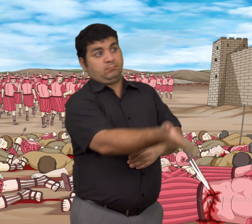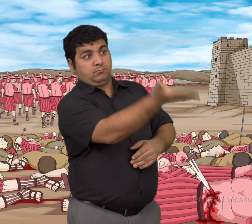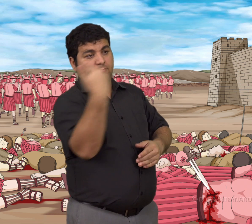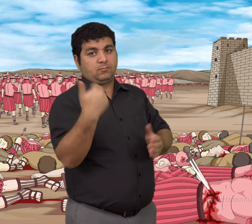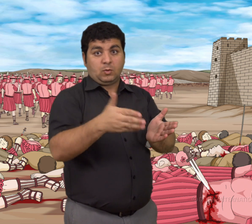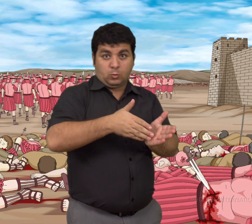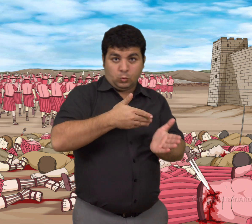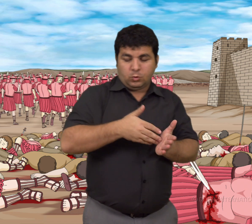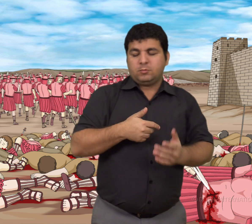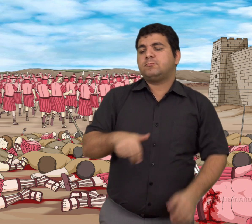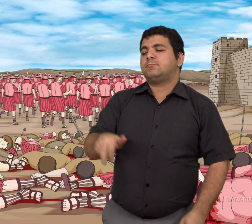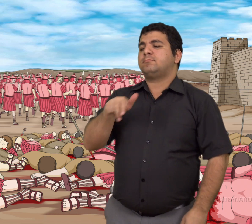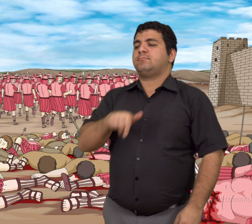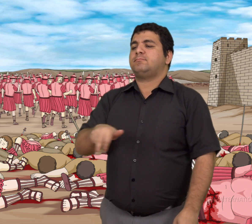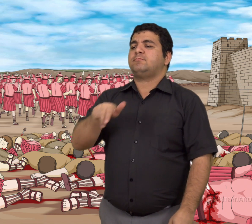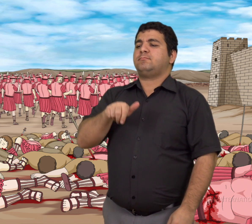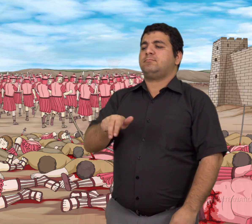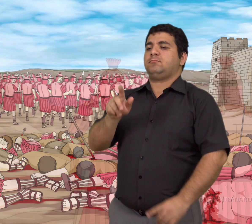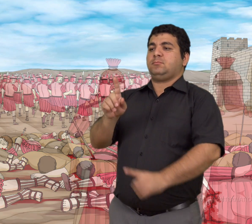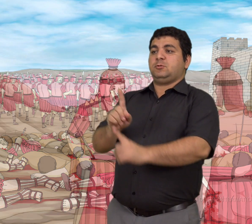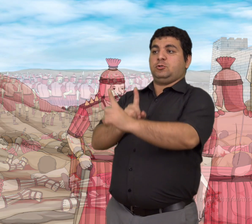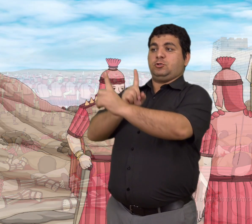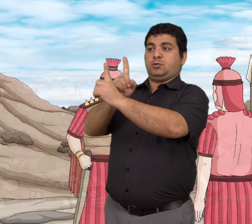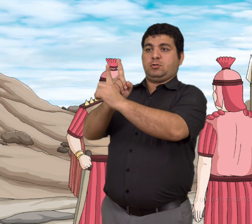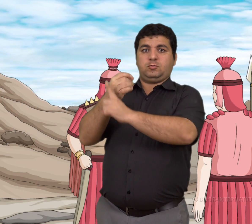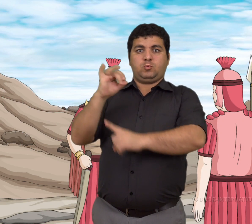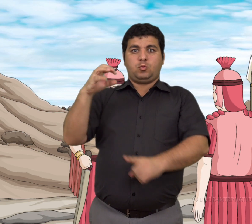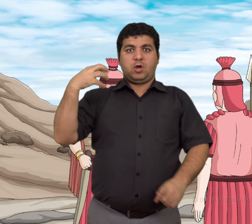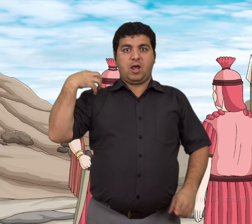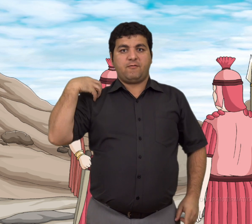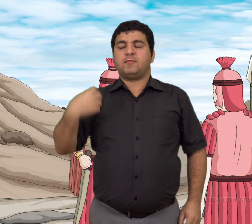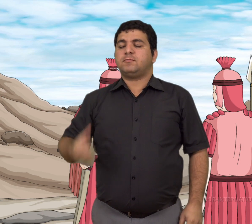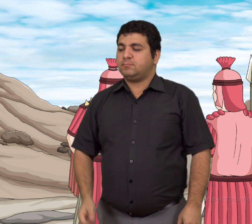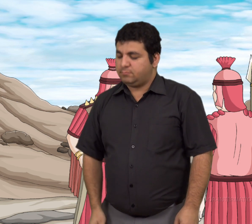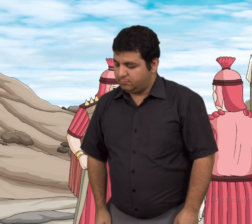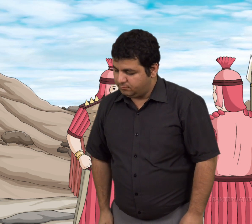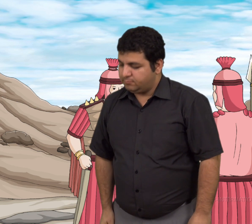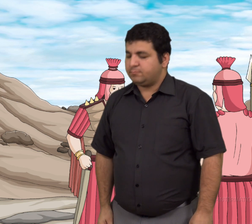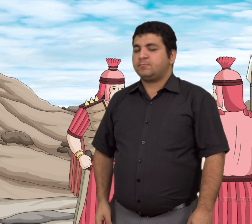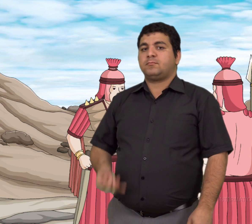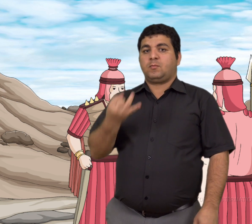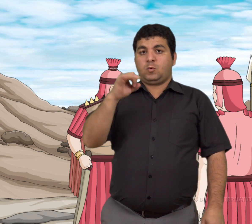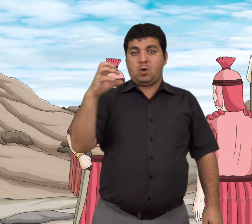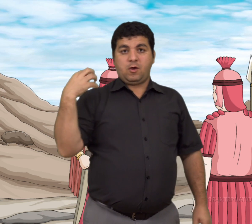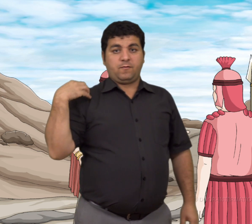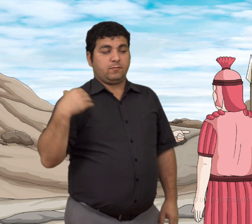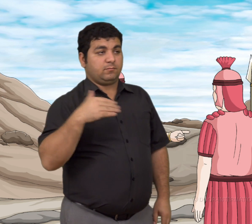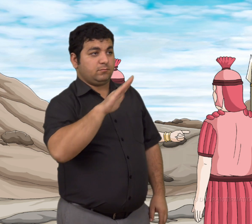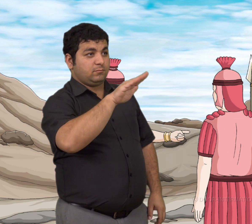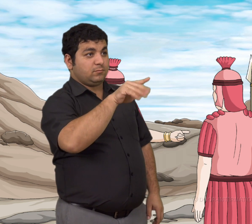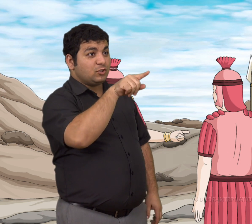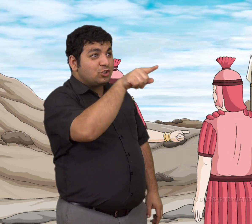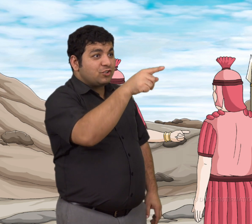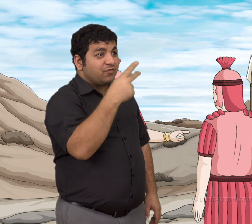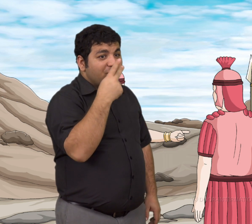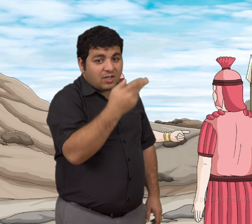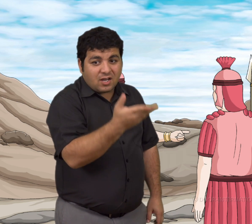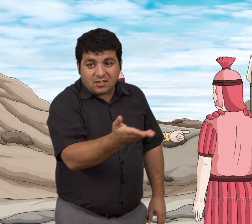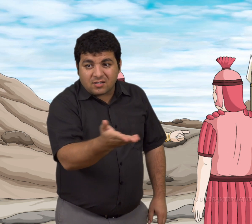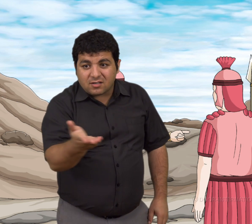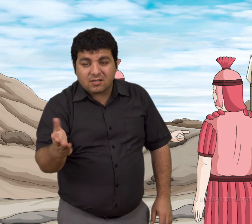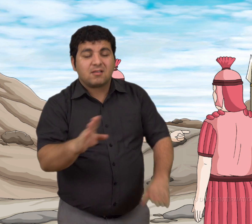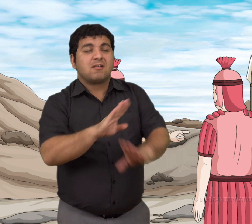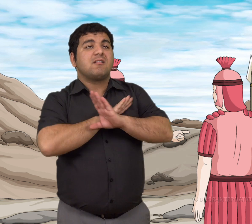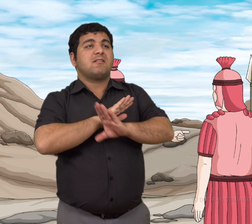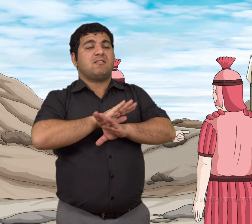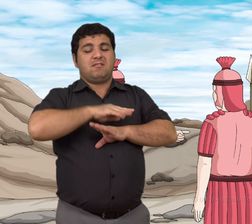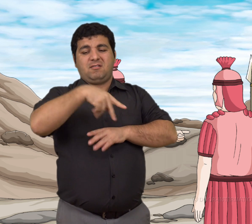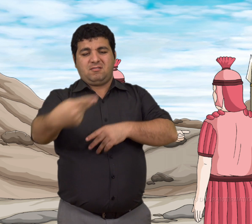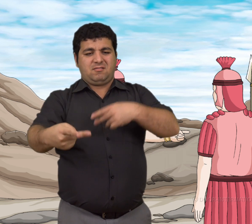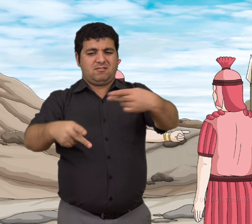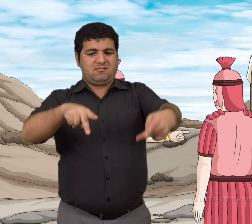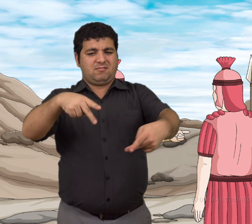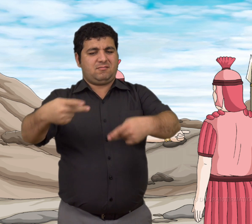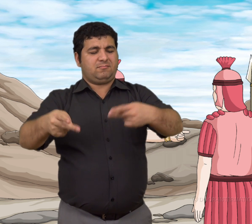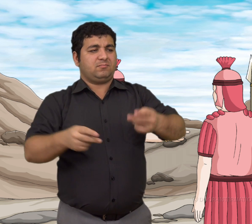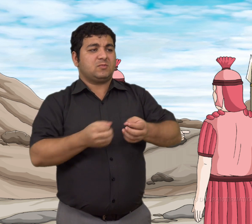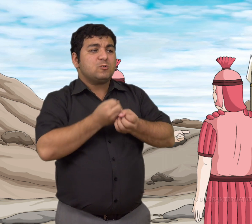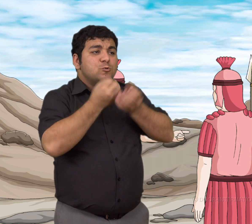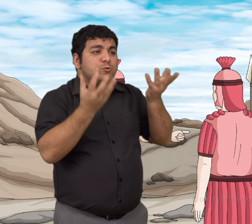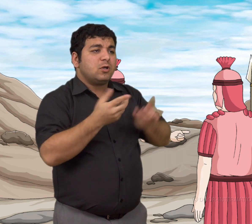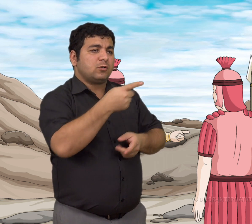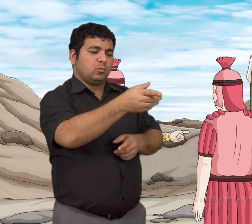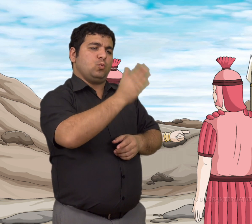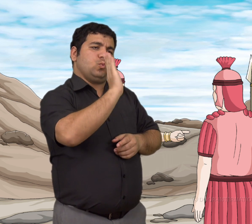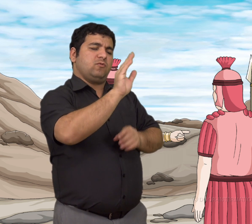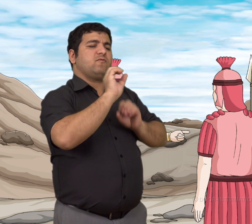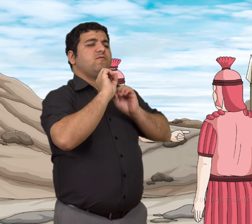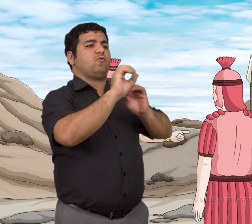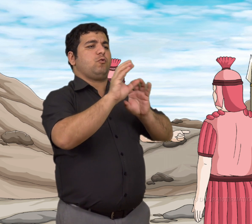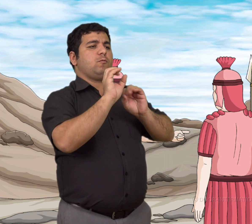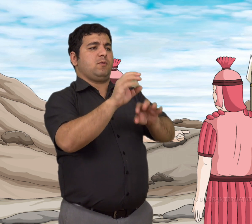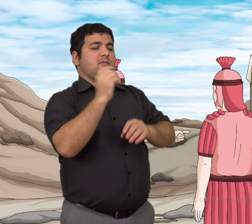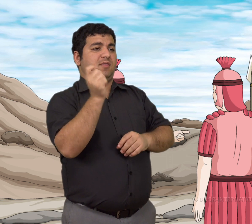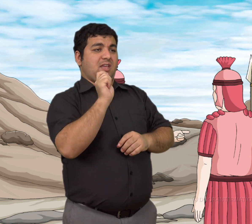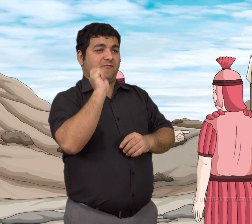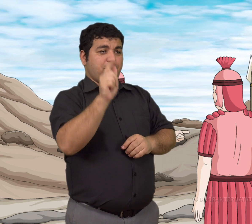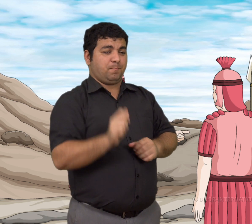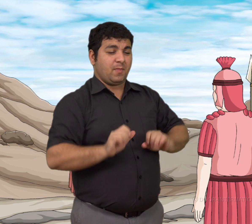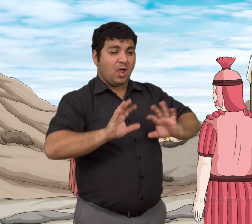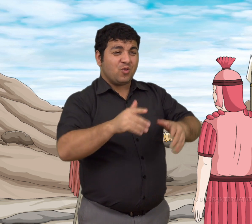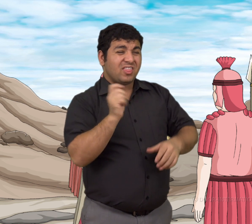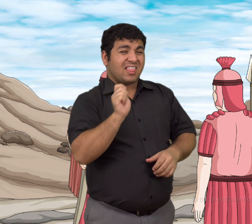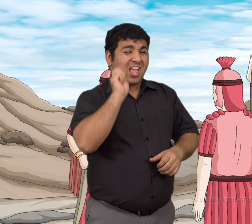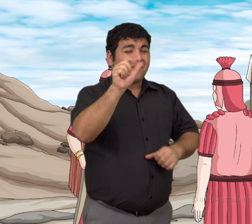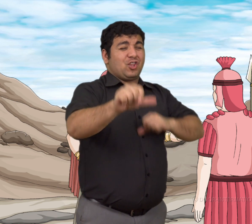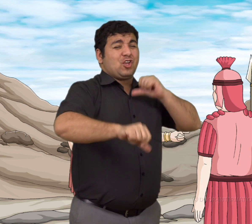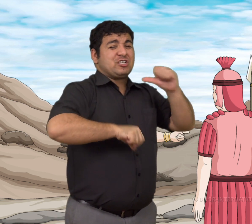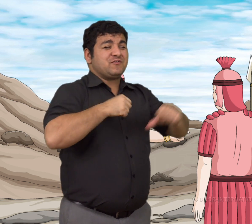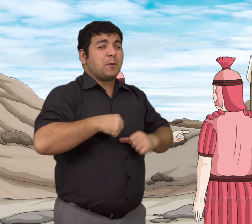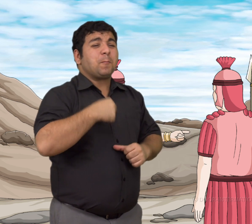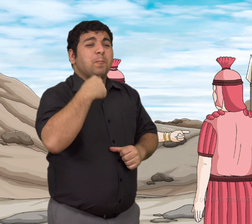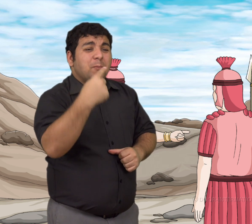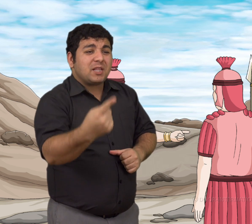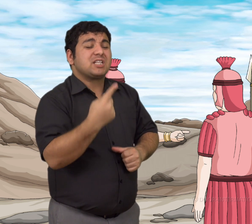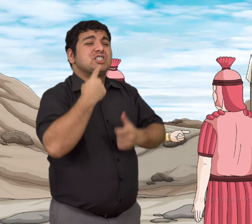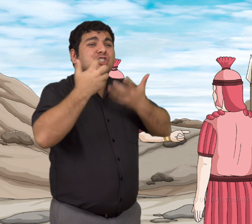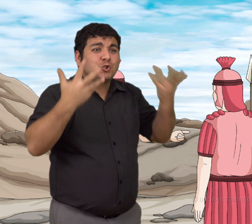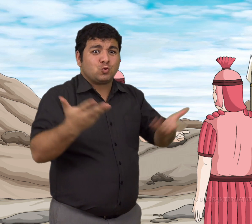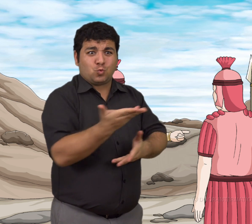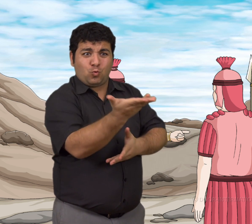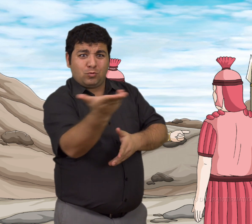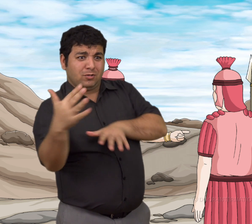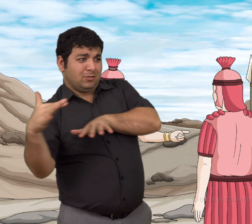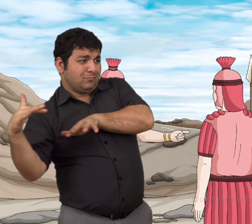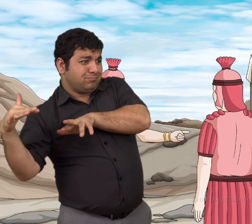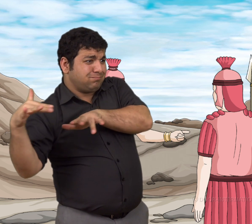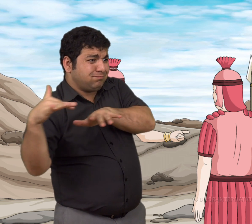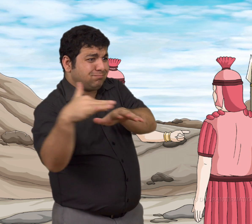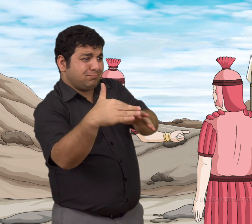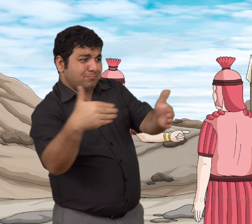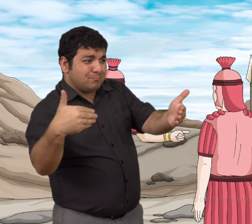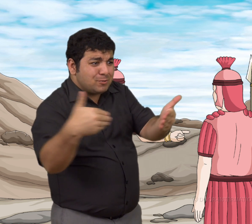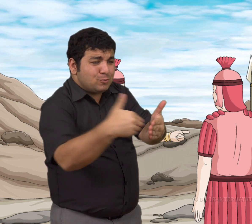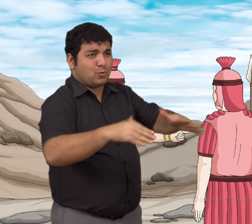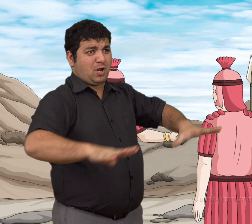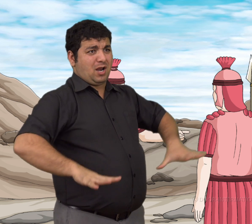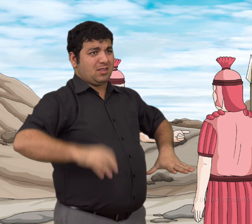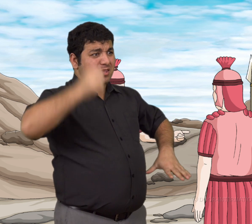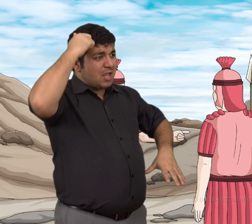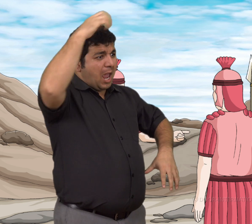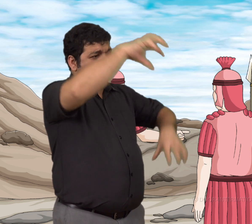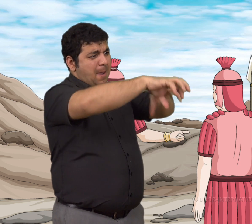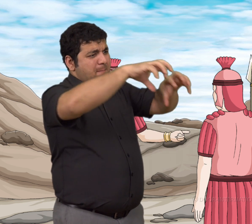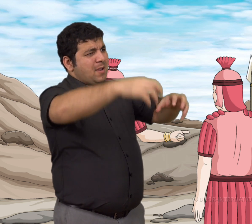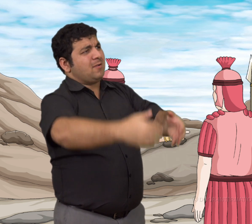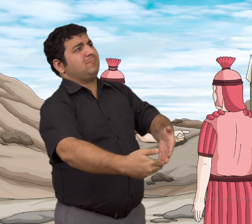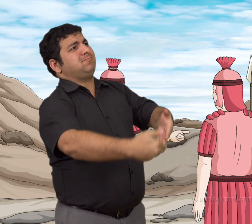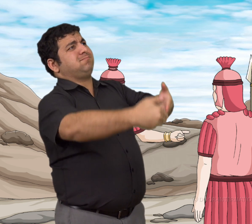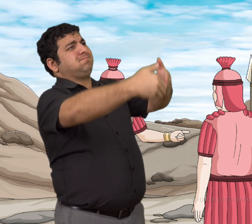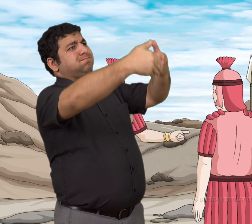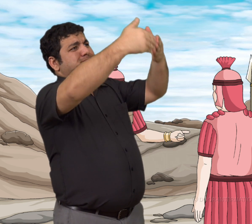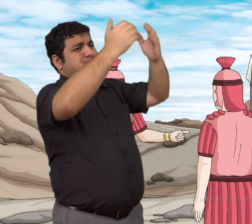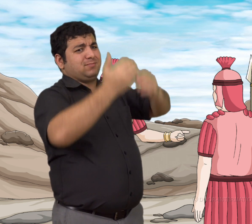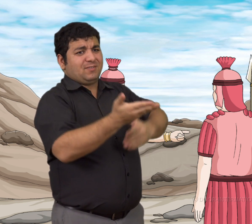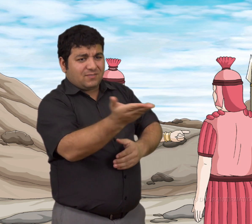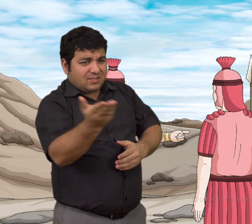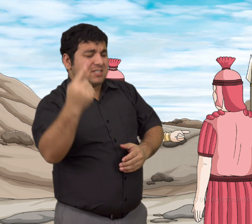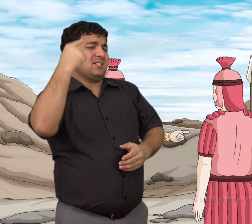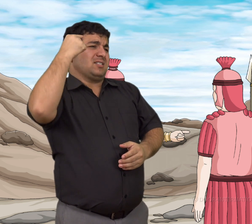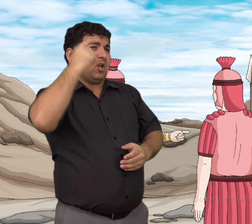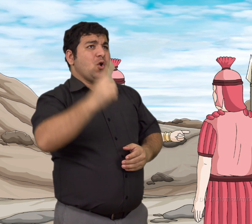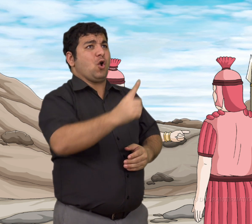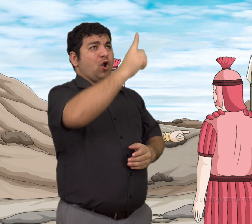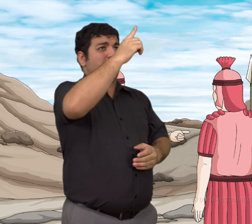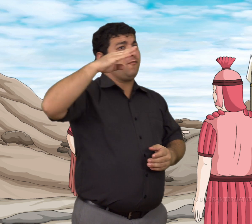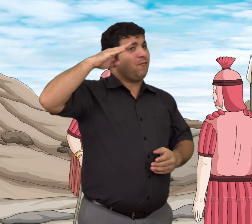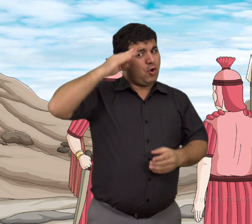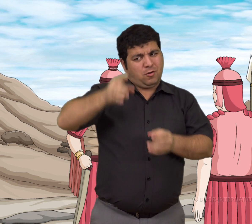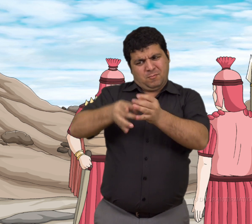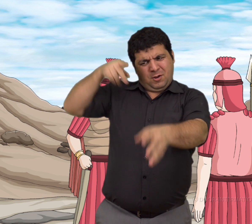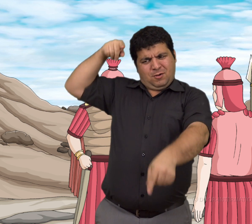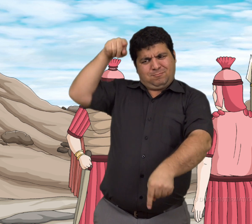Joab sent to David a full account of the battle and instructed the messenger, “When you have finished giving the king all the details of the battle, if the king’s anger flares, he may ask you, ‘Why did you get so close to the city to fight? Did you not realize they would shoot from atop the wall?